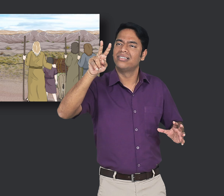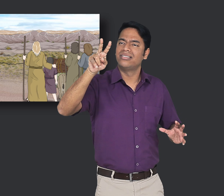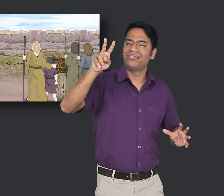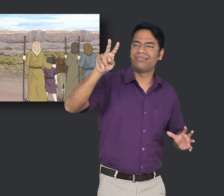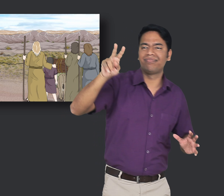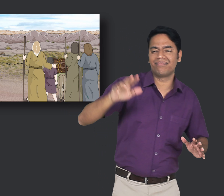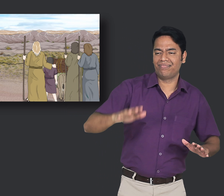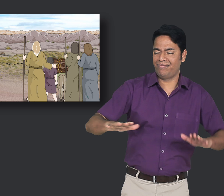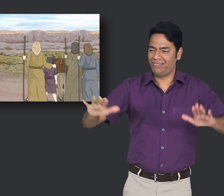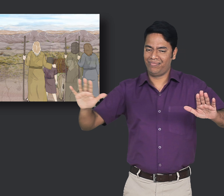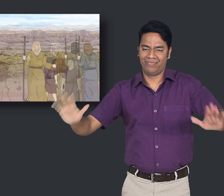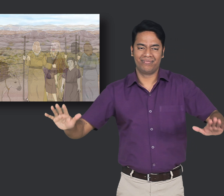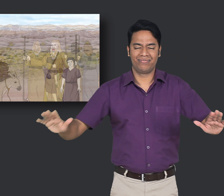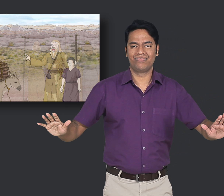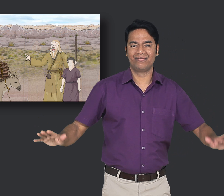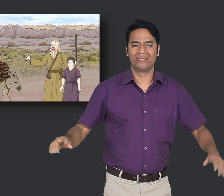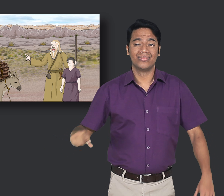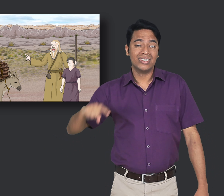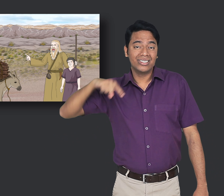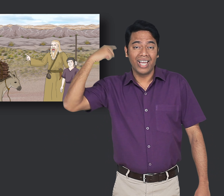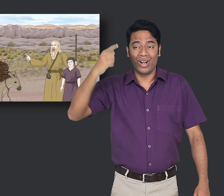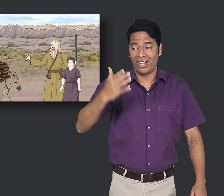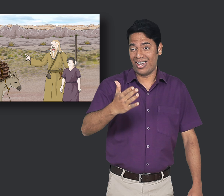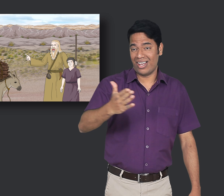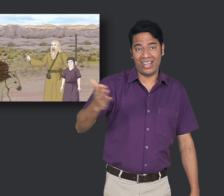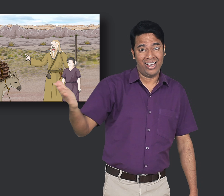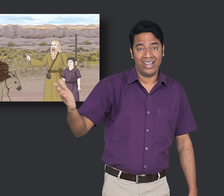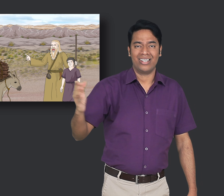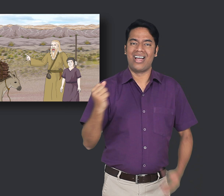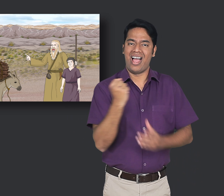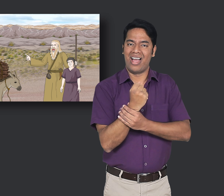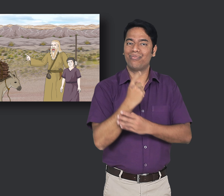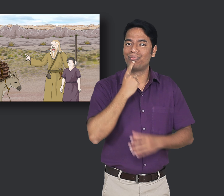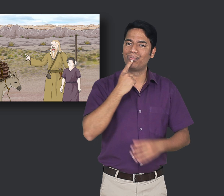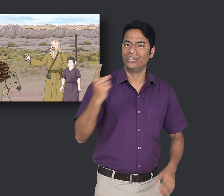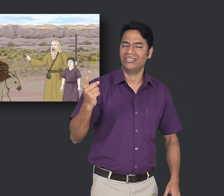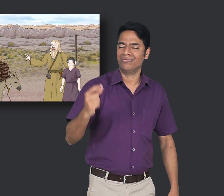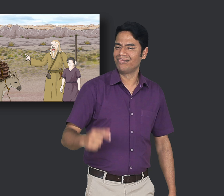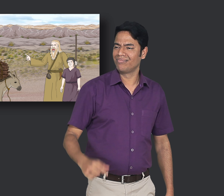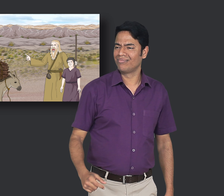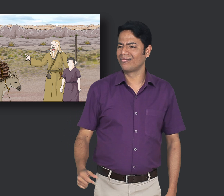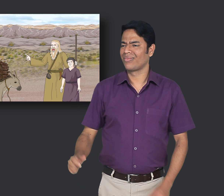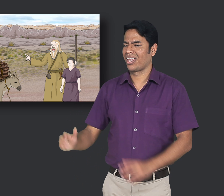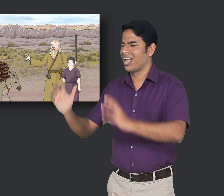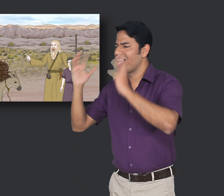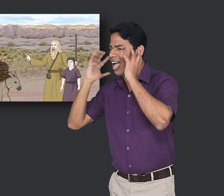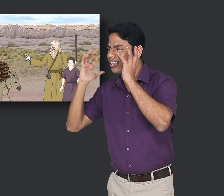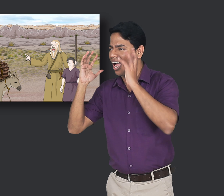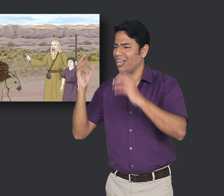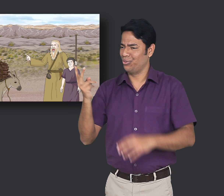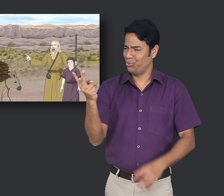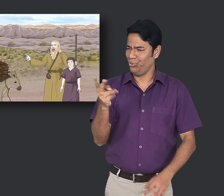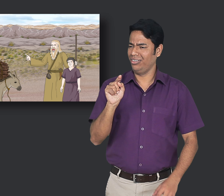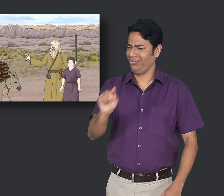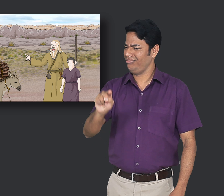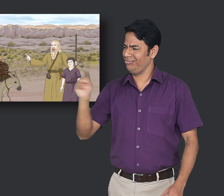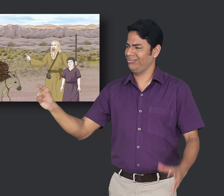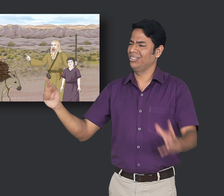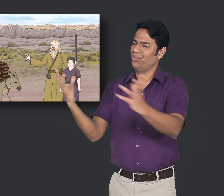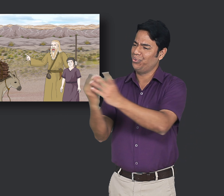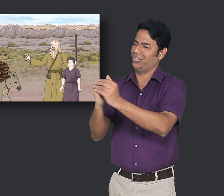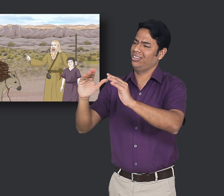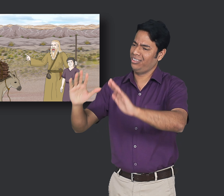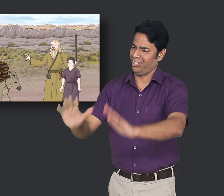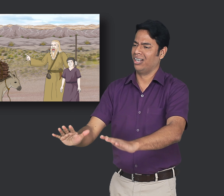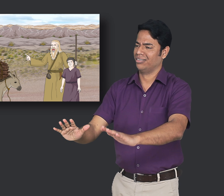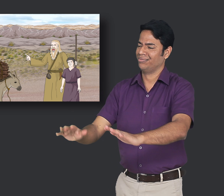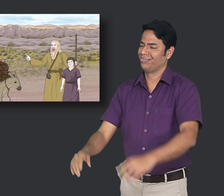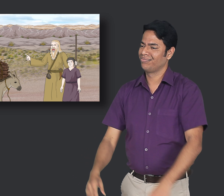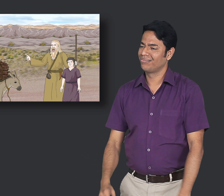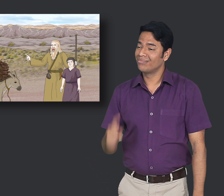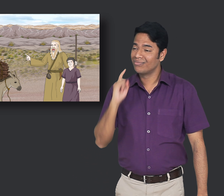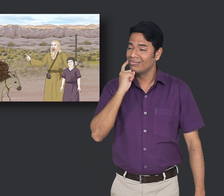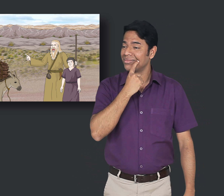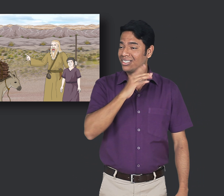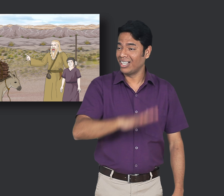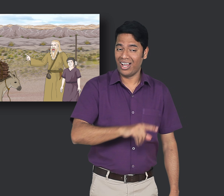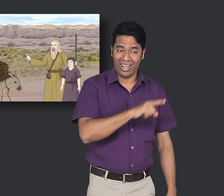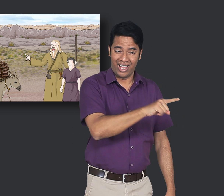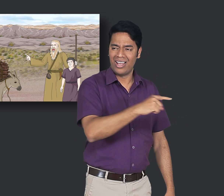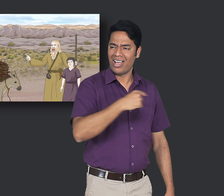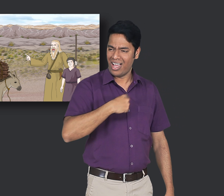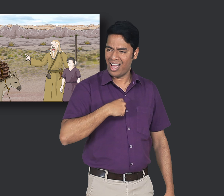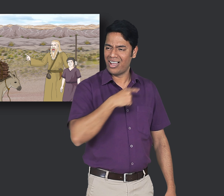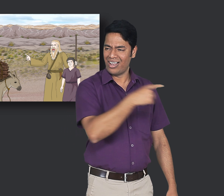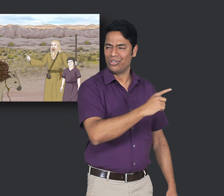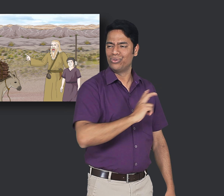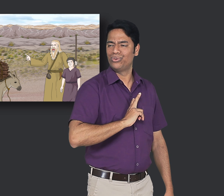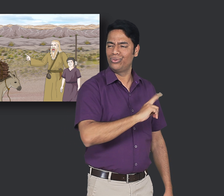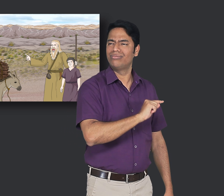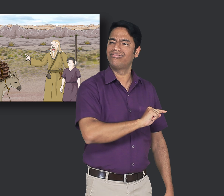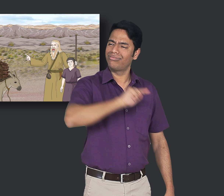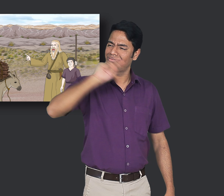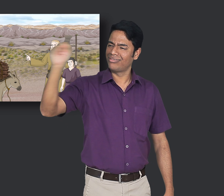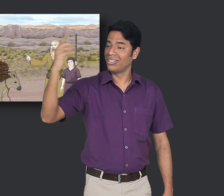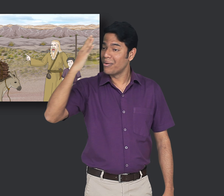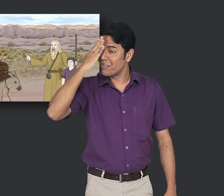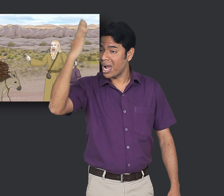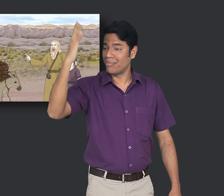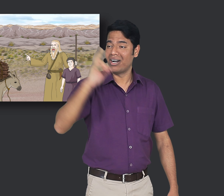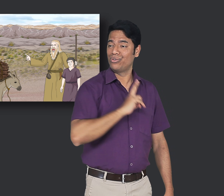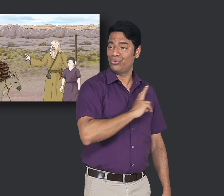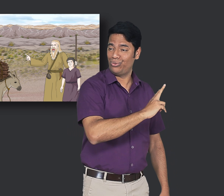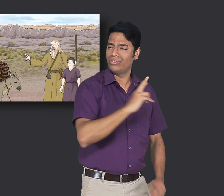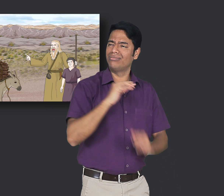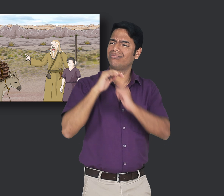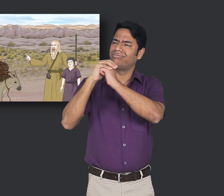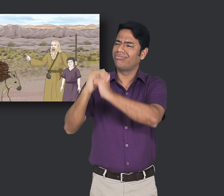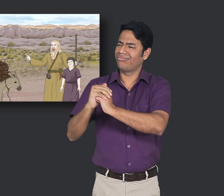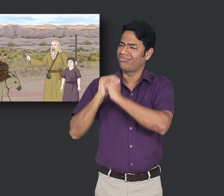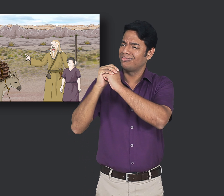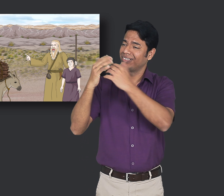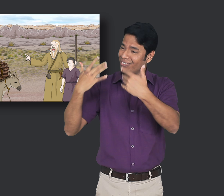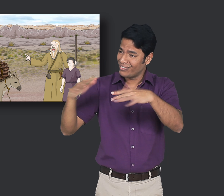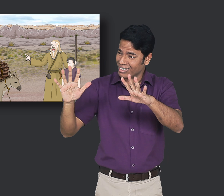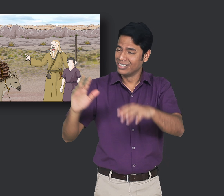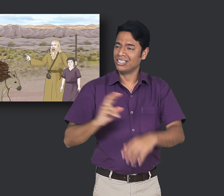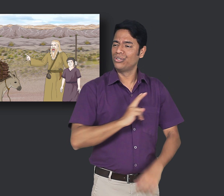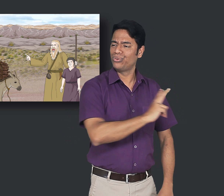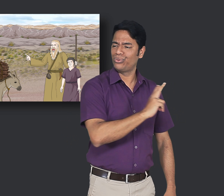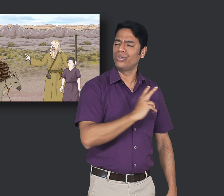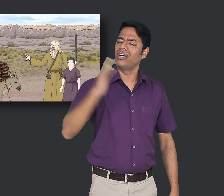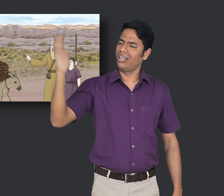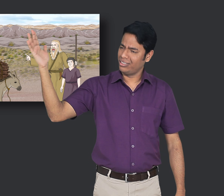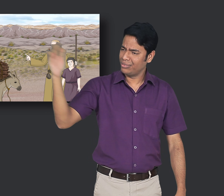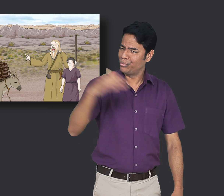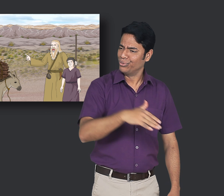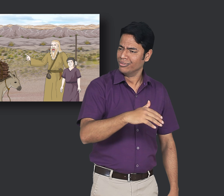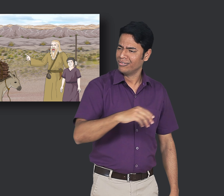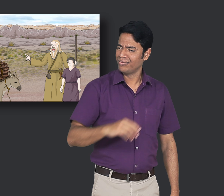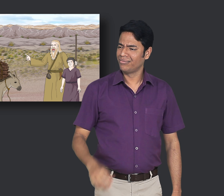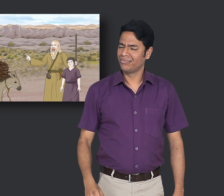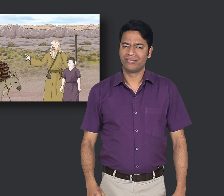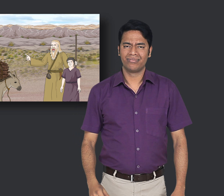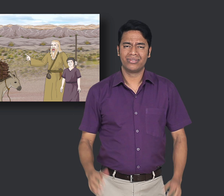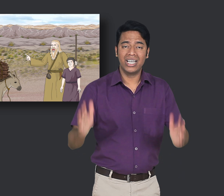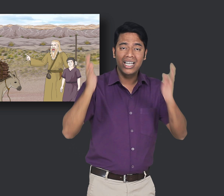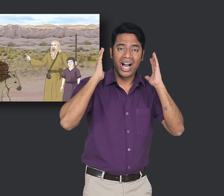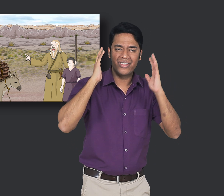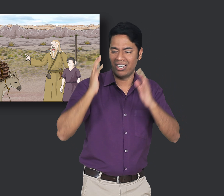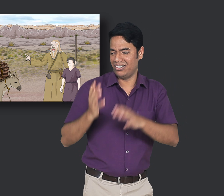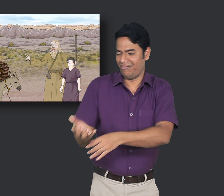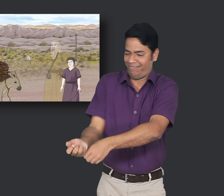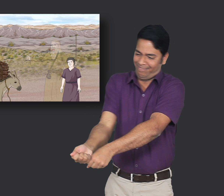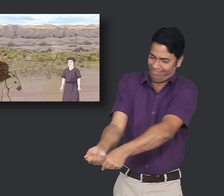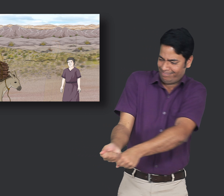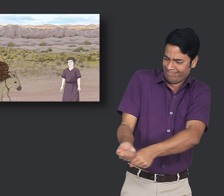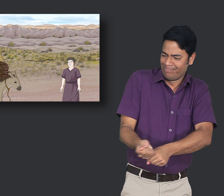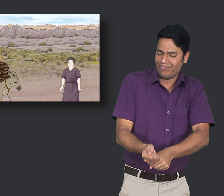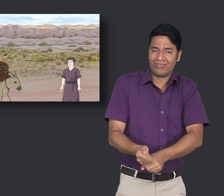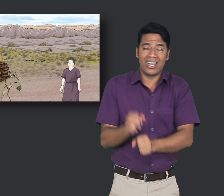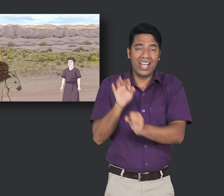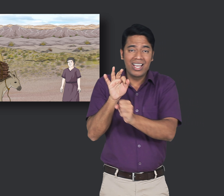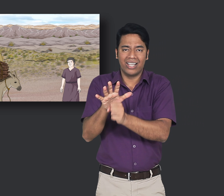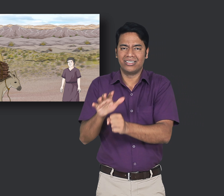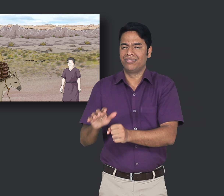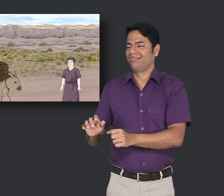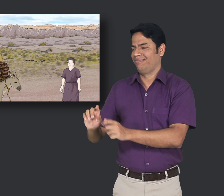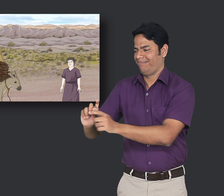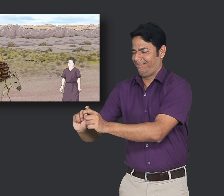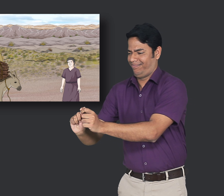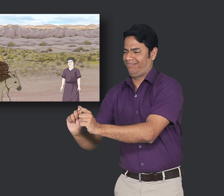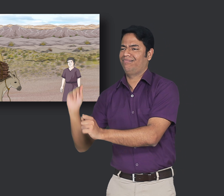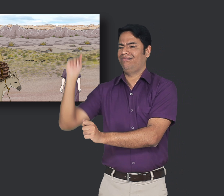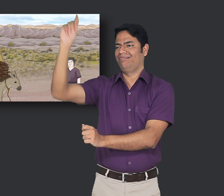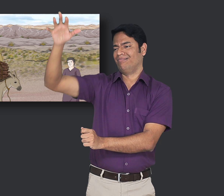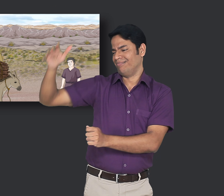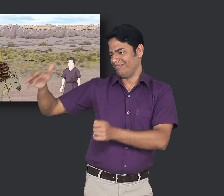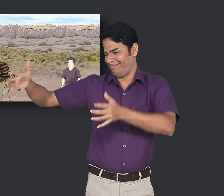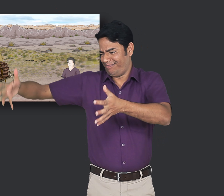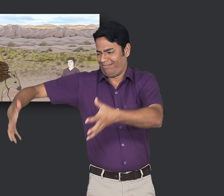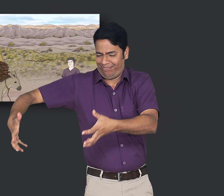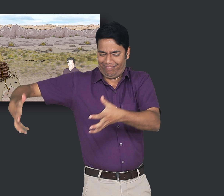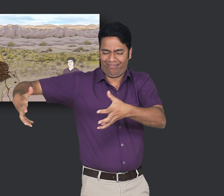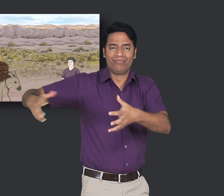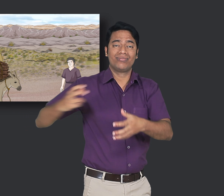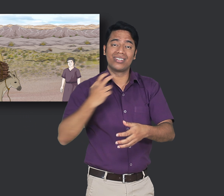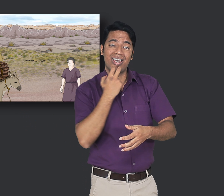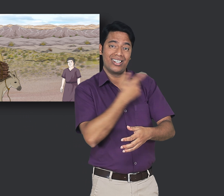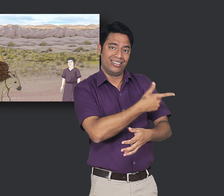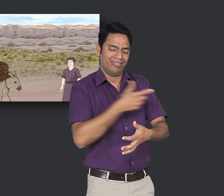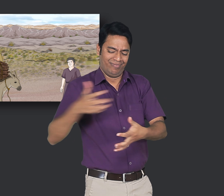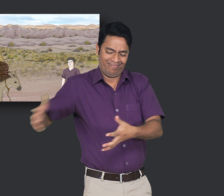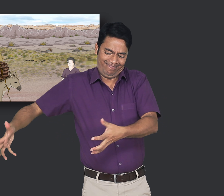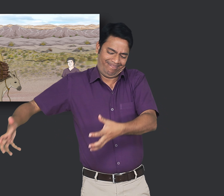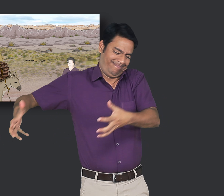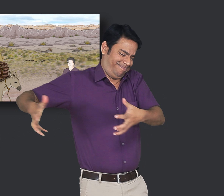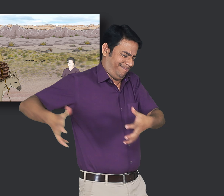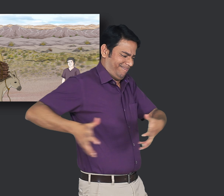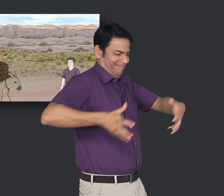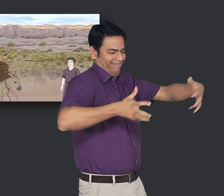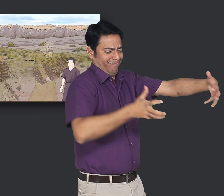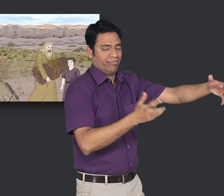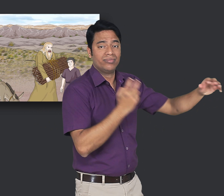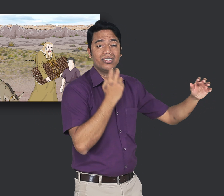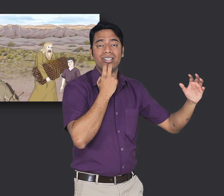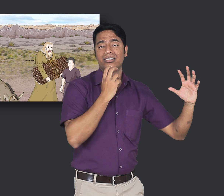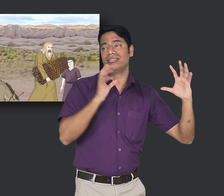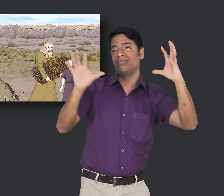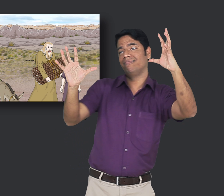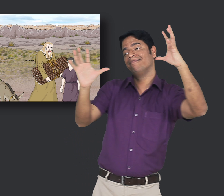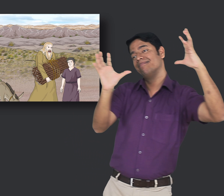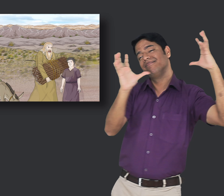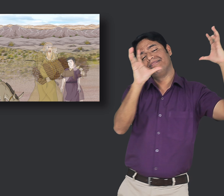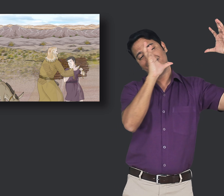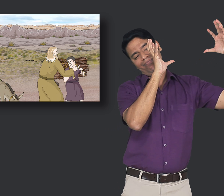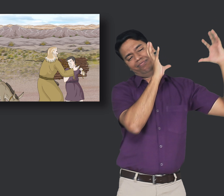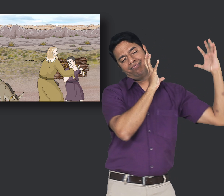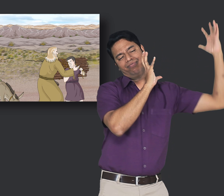“Stay here with the donkey,” Abraham told his servants. “The boy and I will go over there to worship, and then we will return to you.”